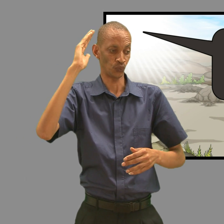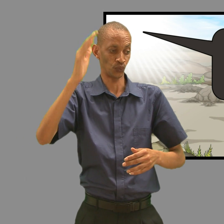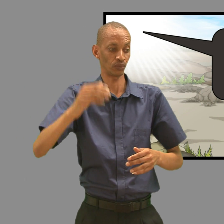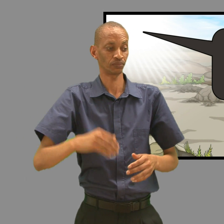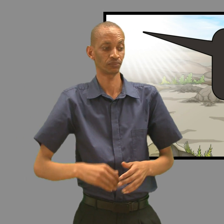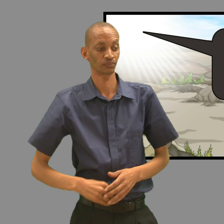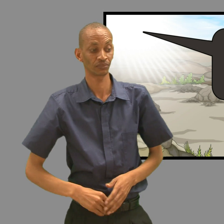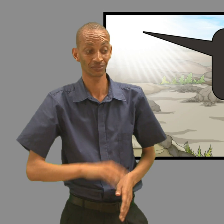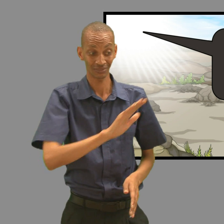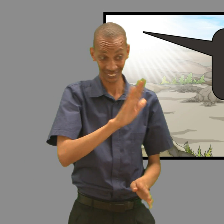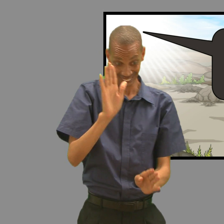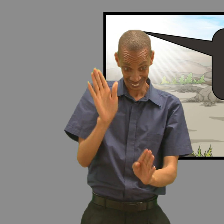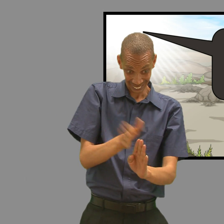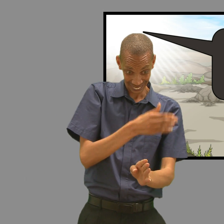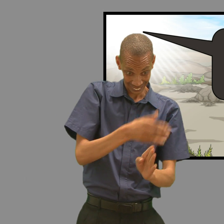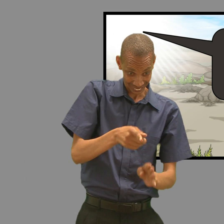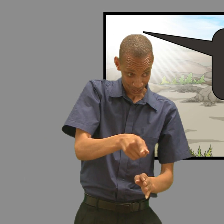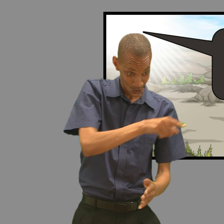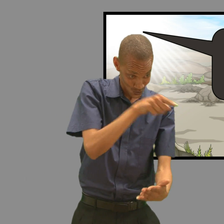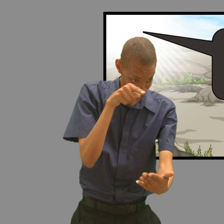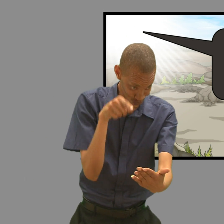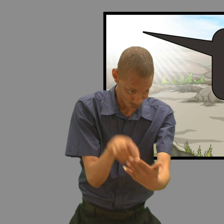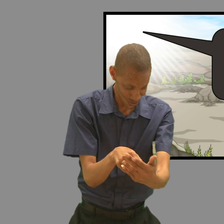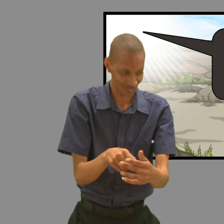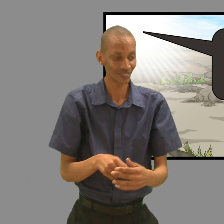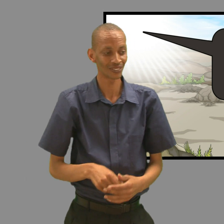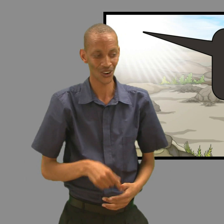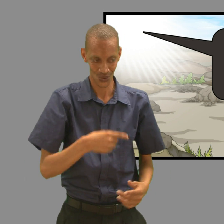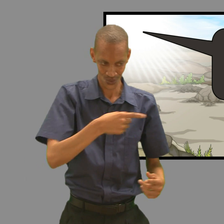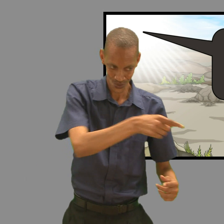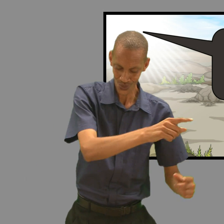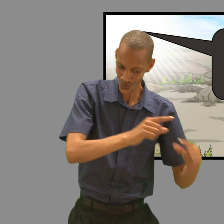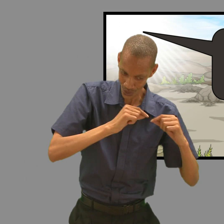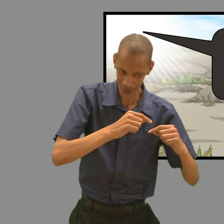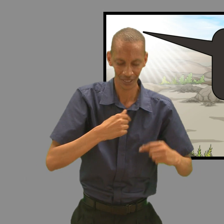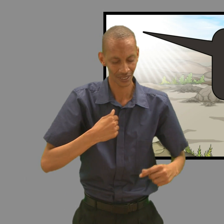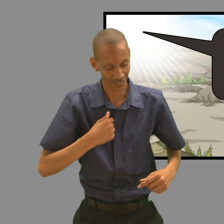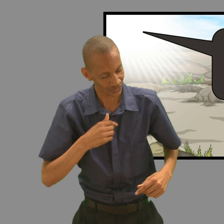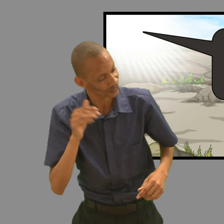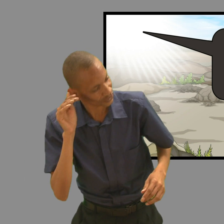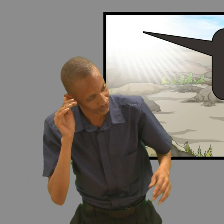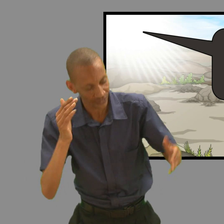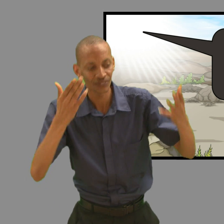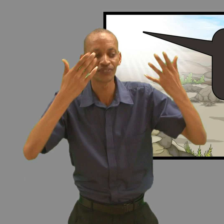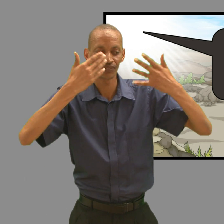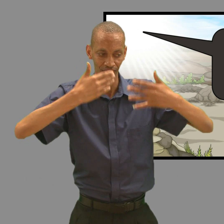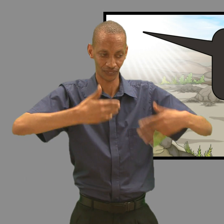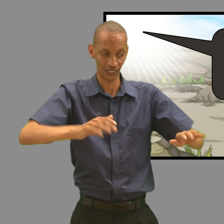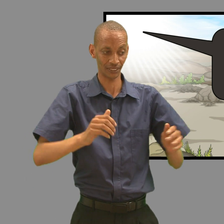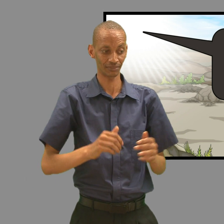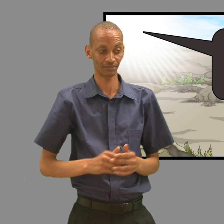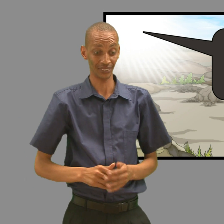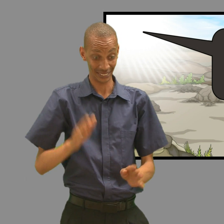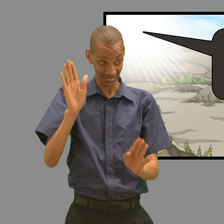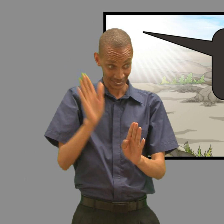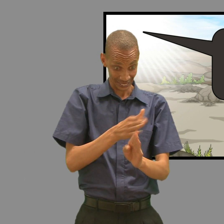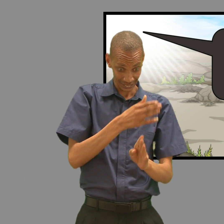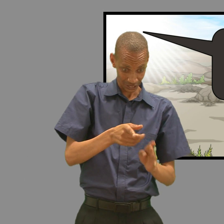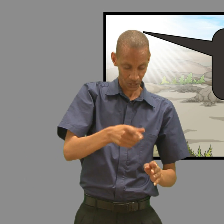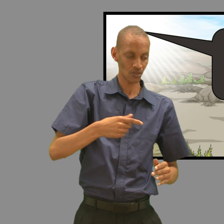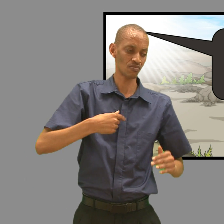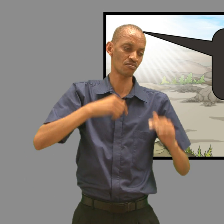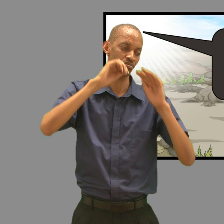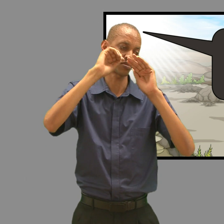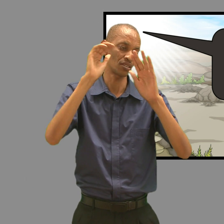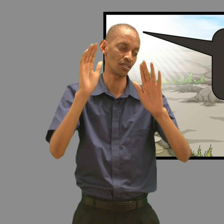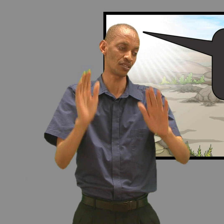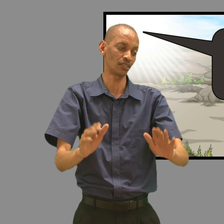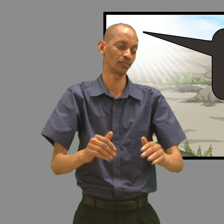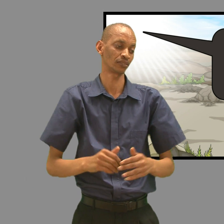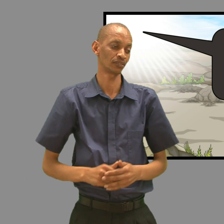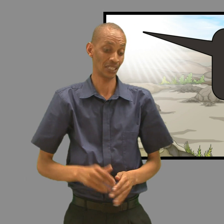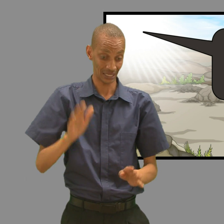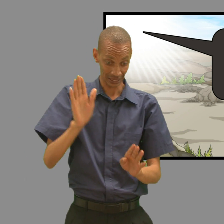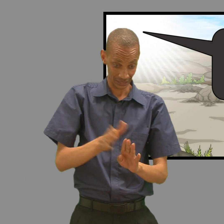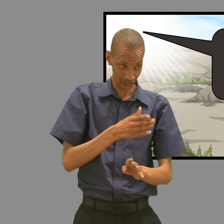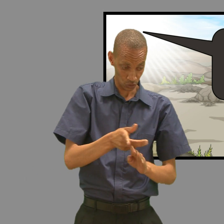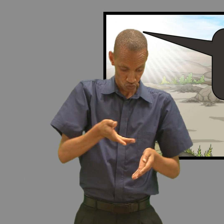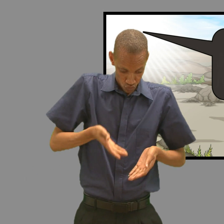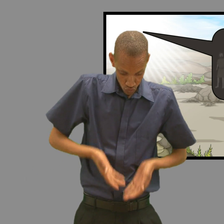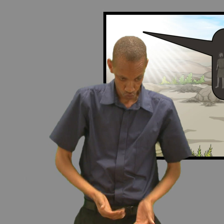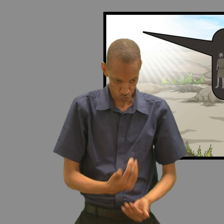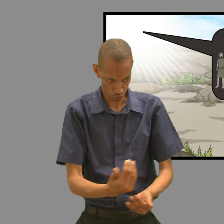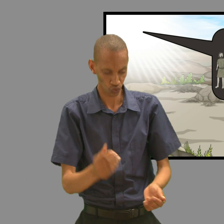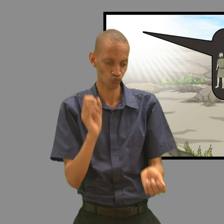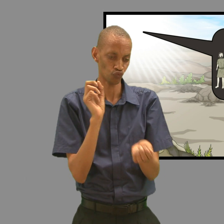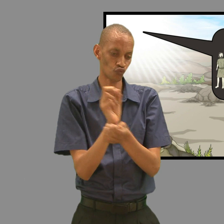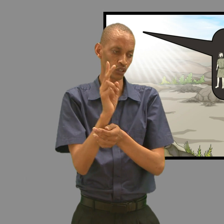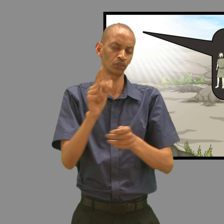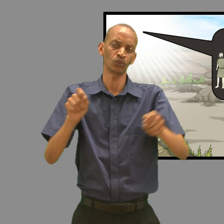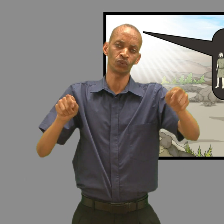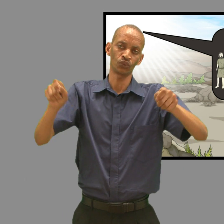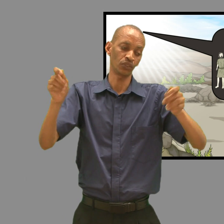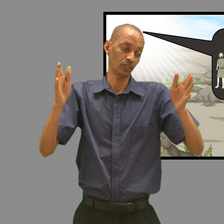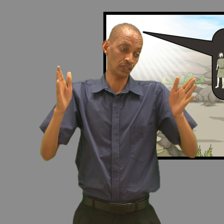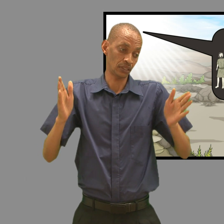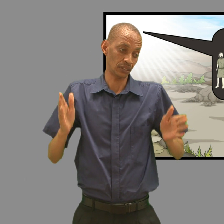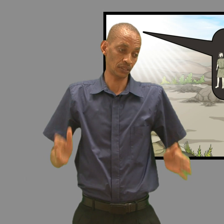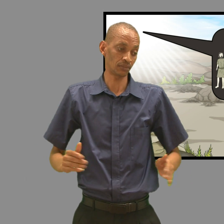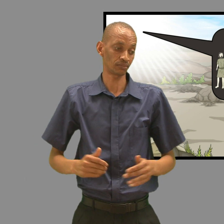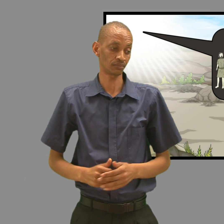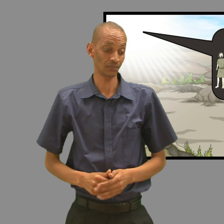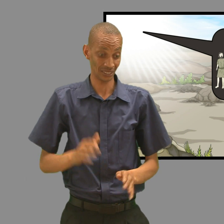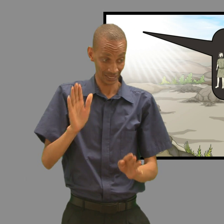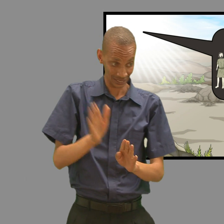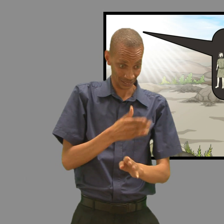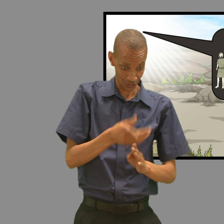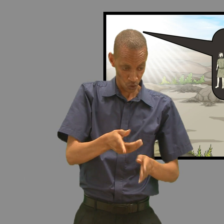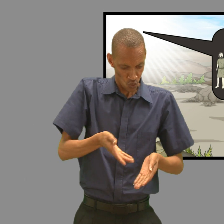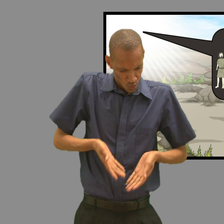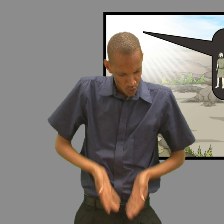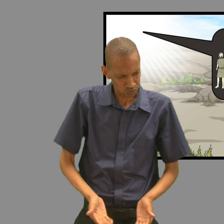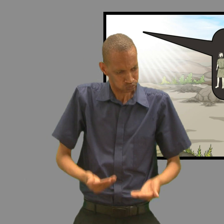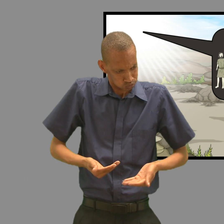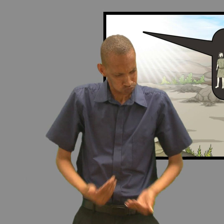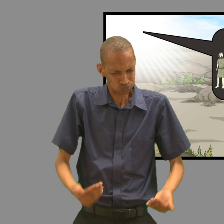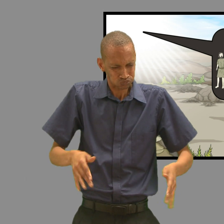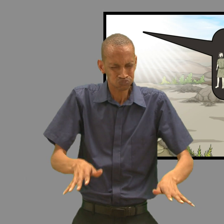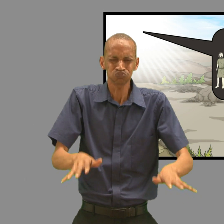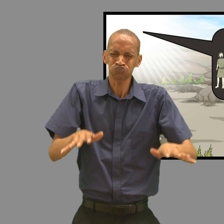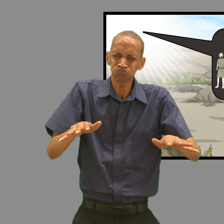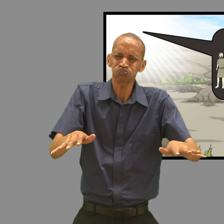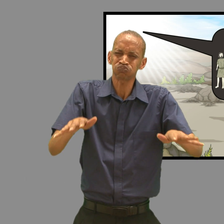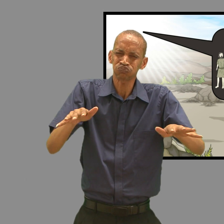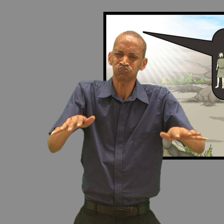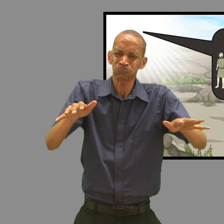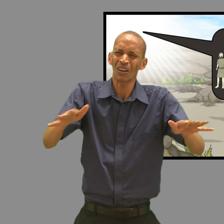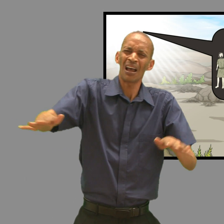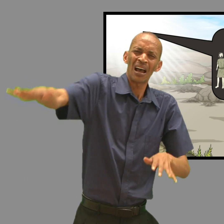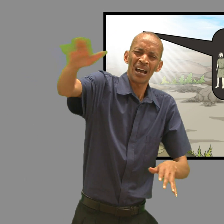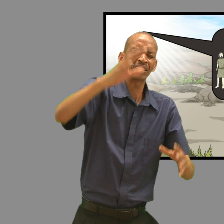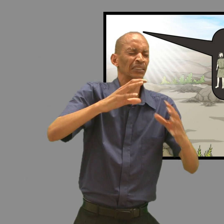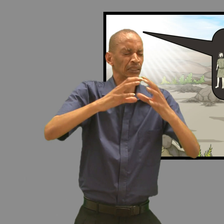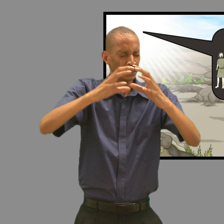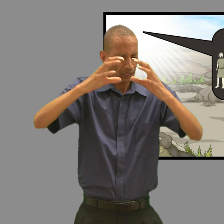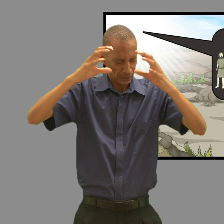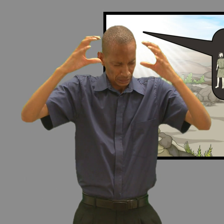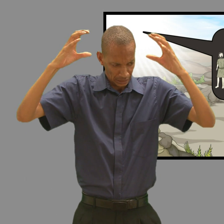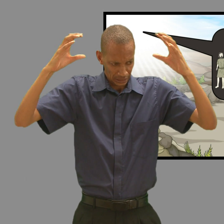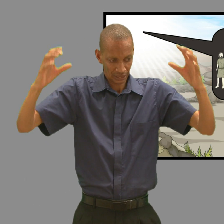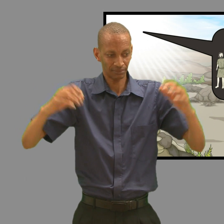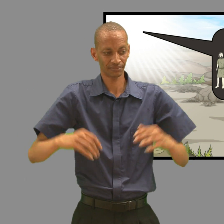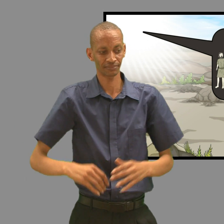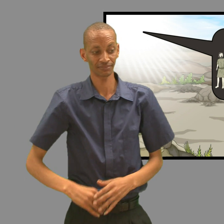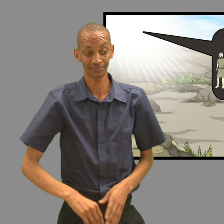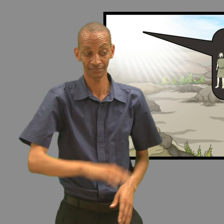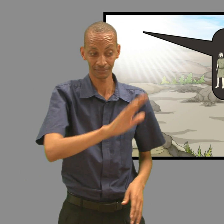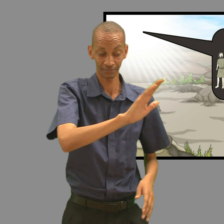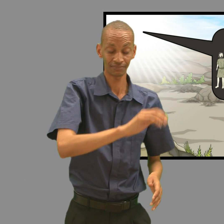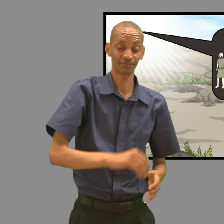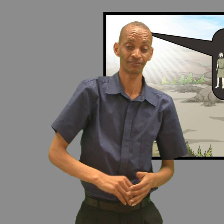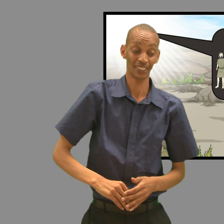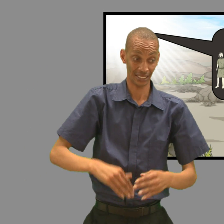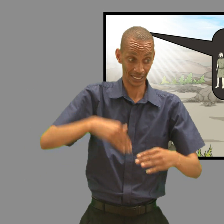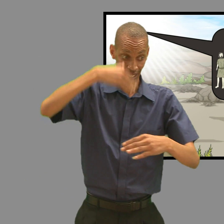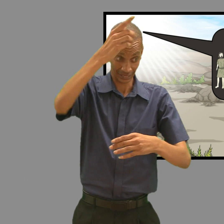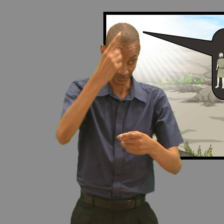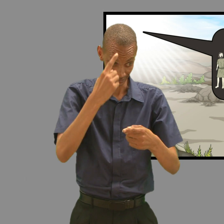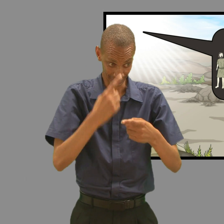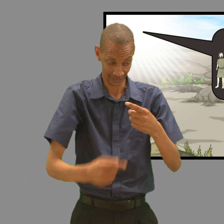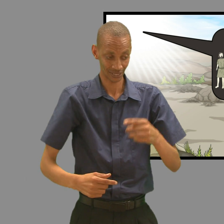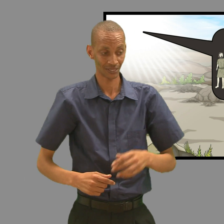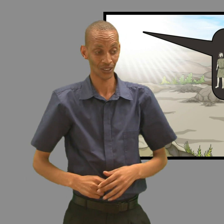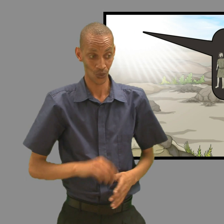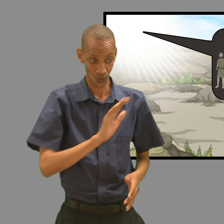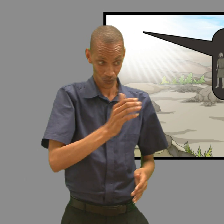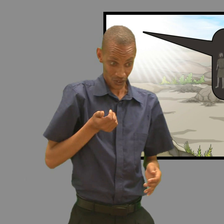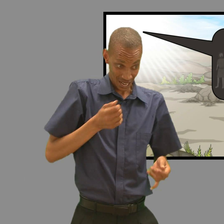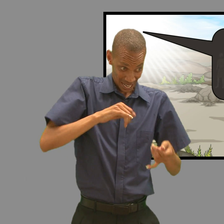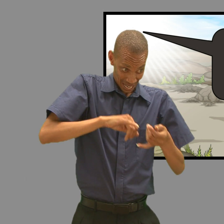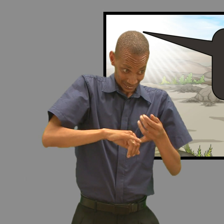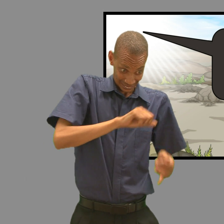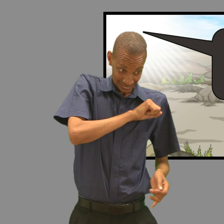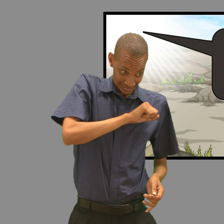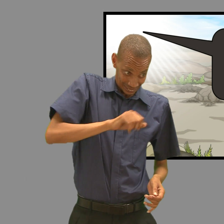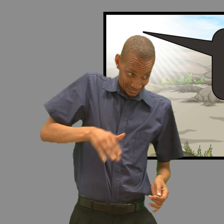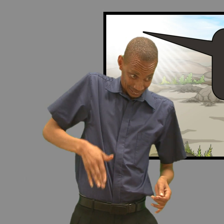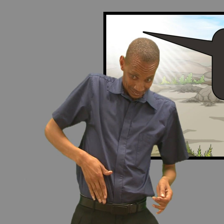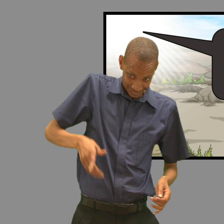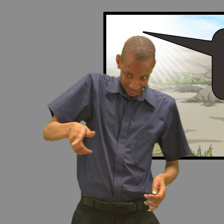As for Ishmael, I have heard you, and I will surely bless him; I will make him fruitful and multiply him greatly. He will become the father of twelve rulers, and I will make him into a great nation.